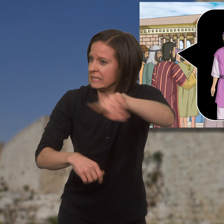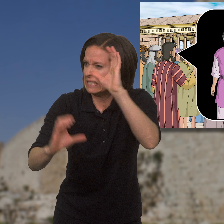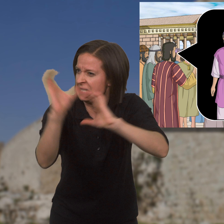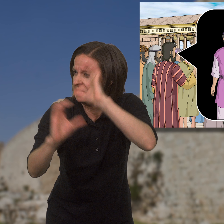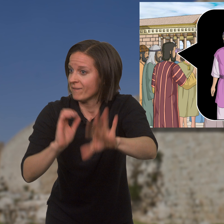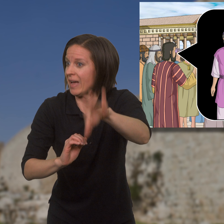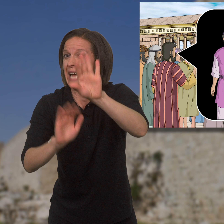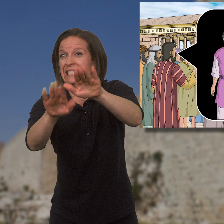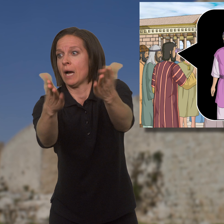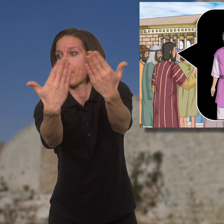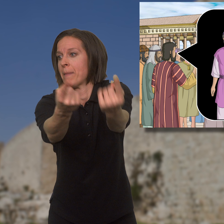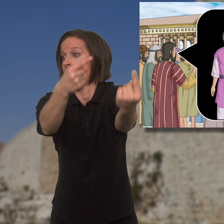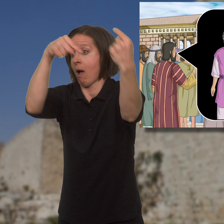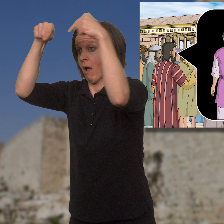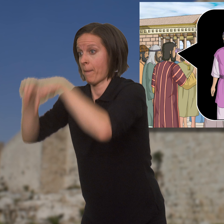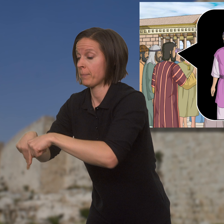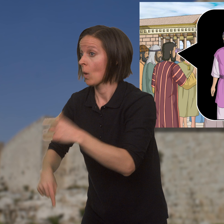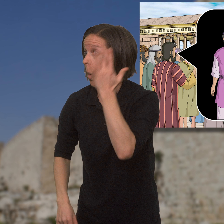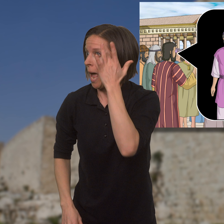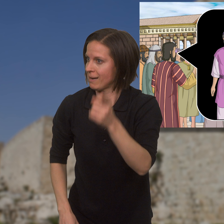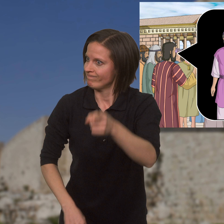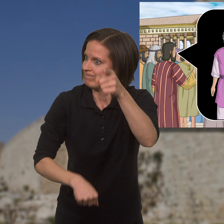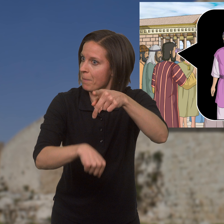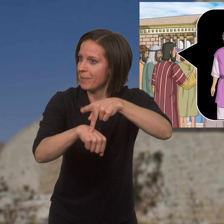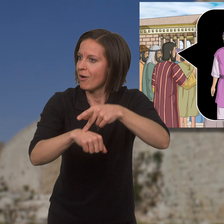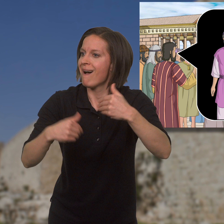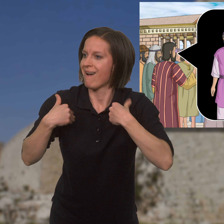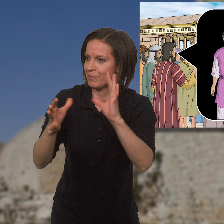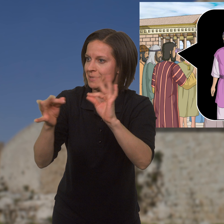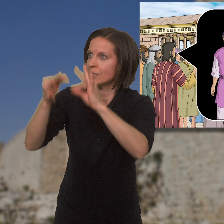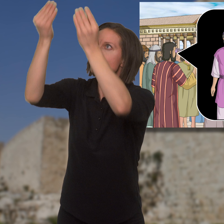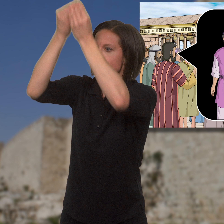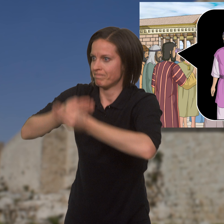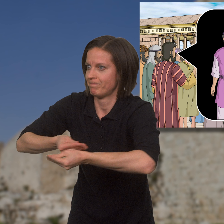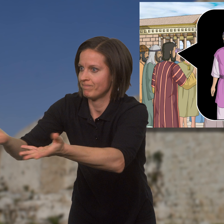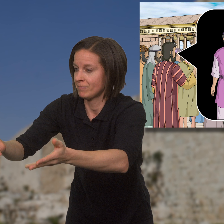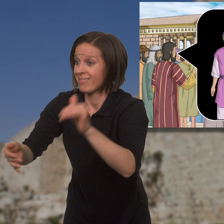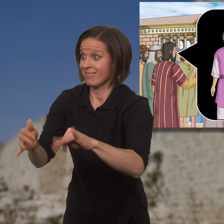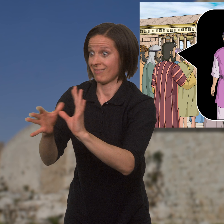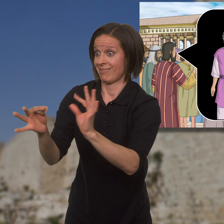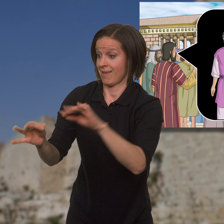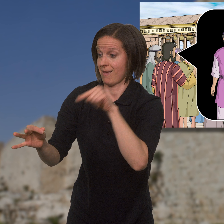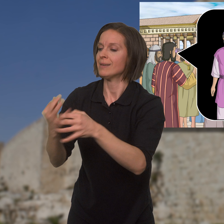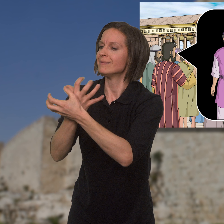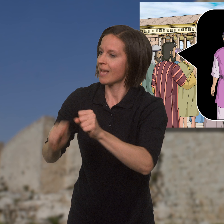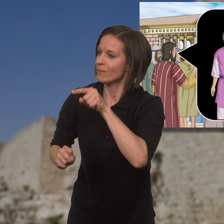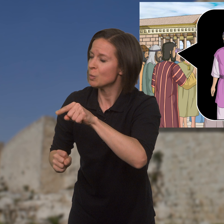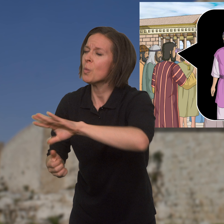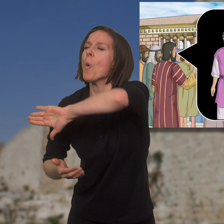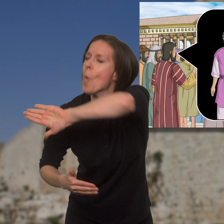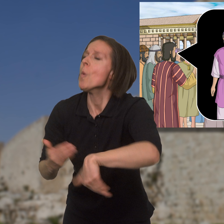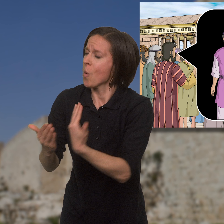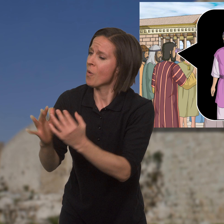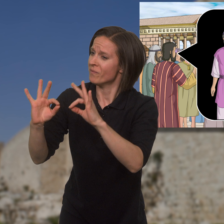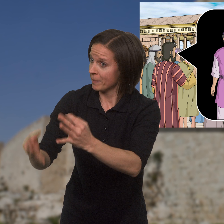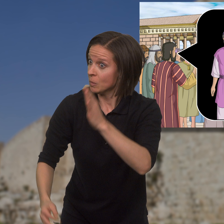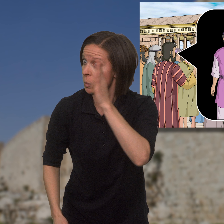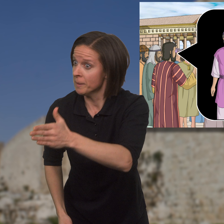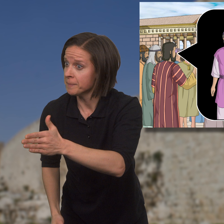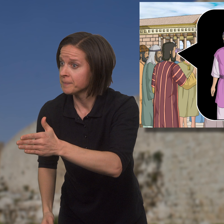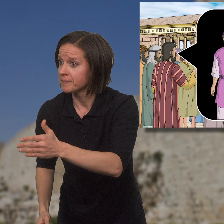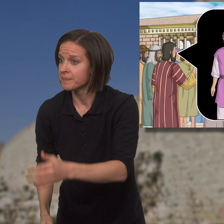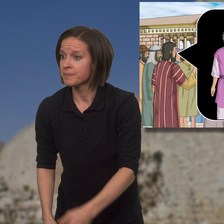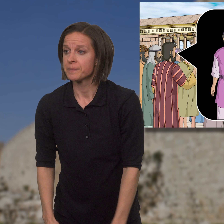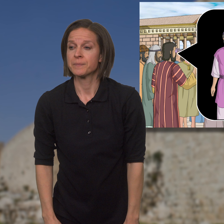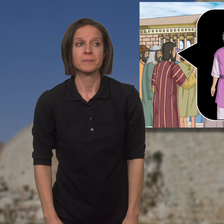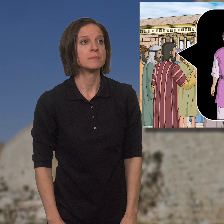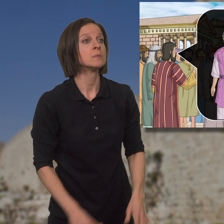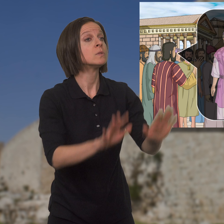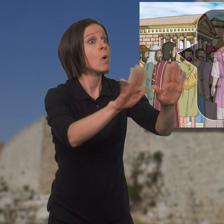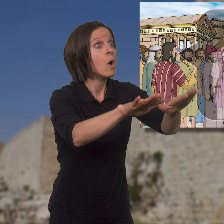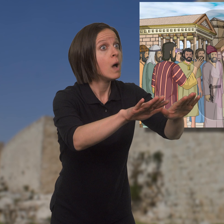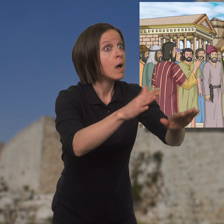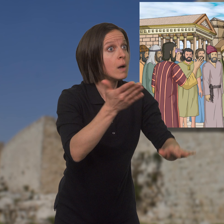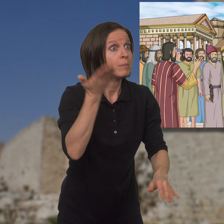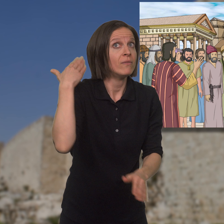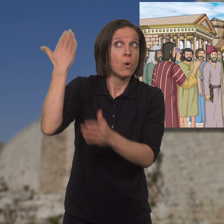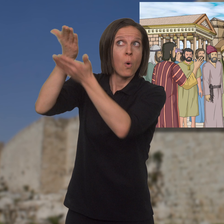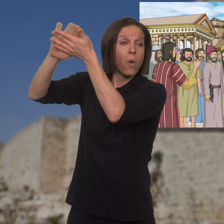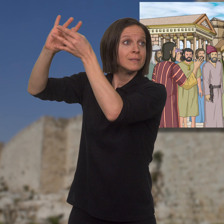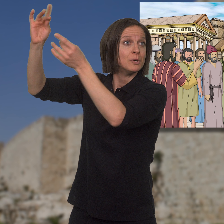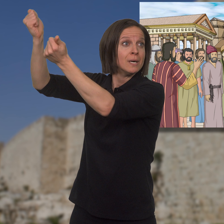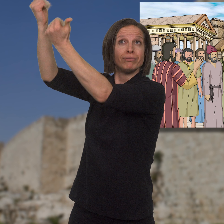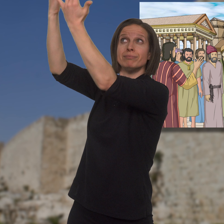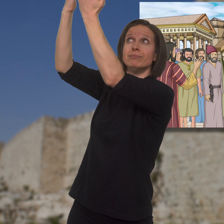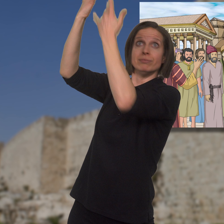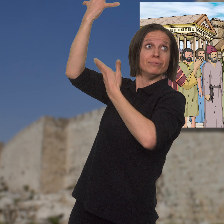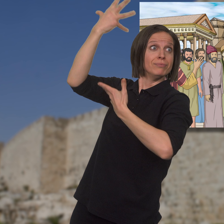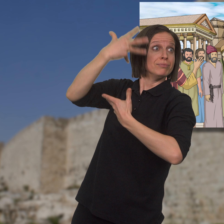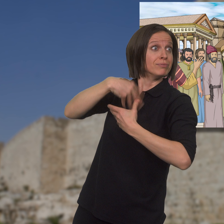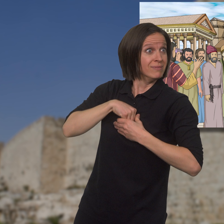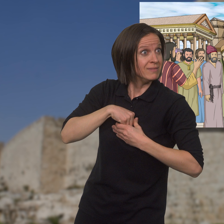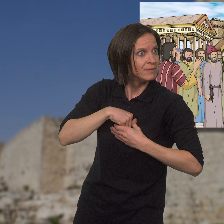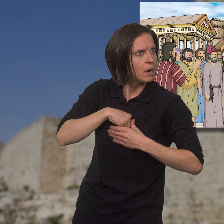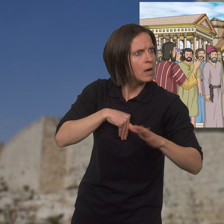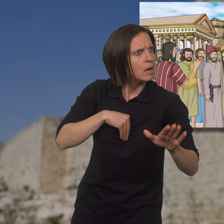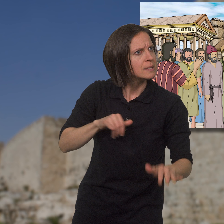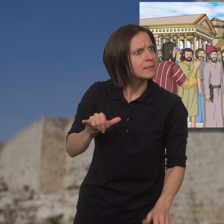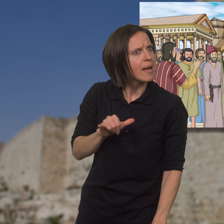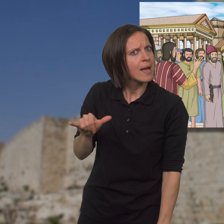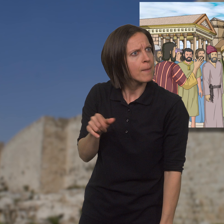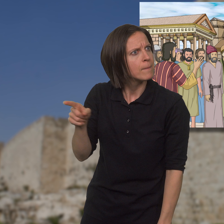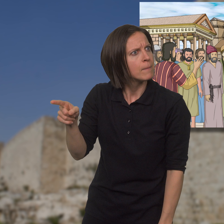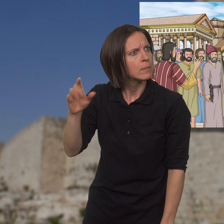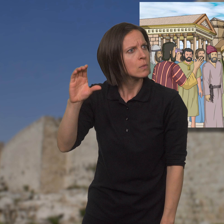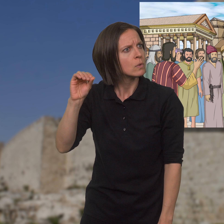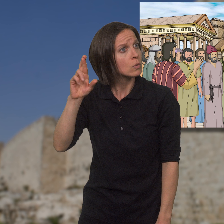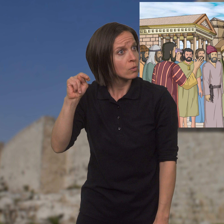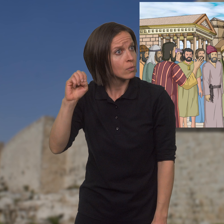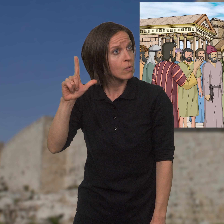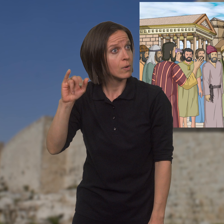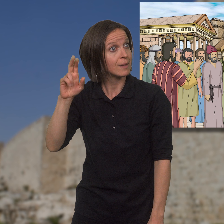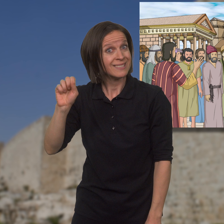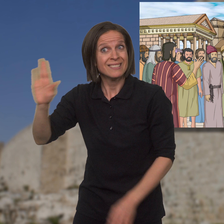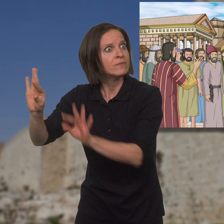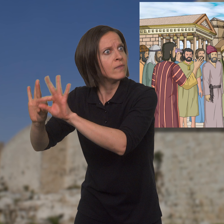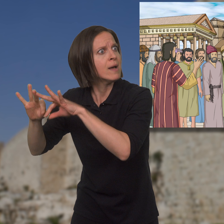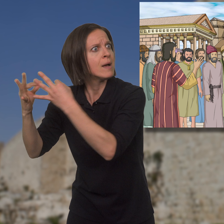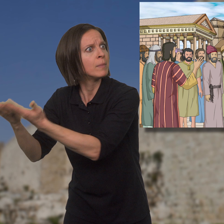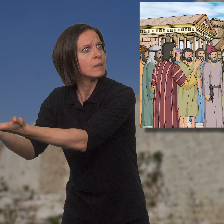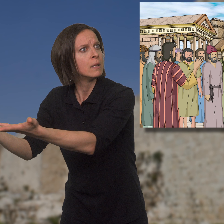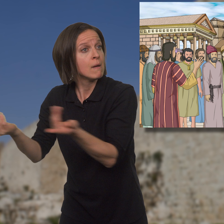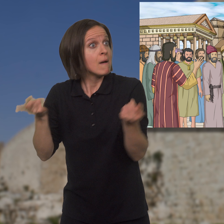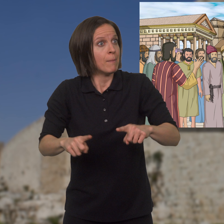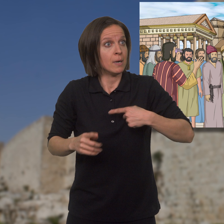He will convey to you a message by which you and all your household will be saved.’